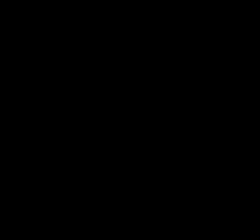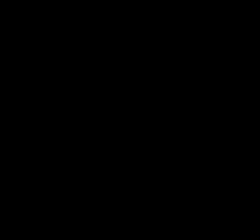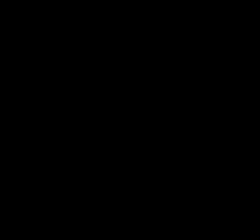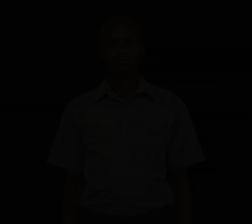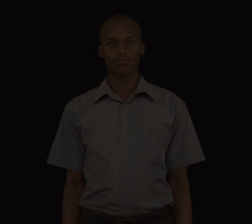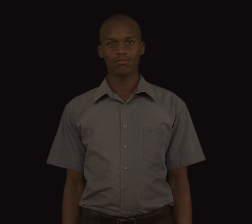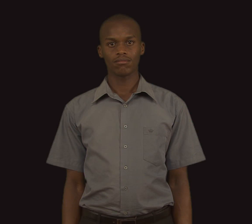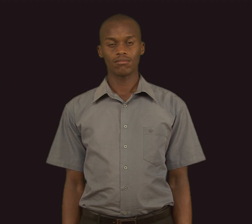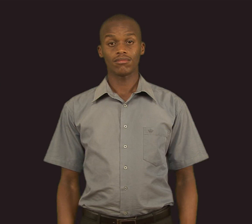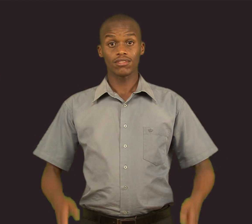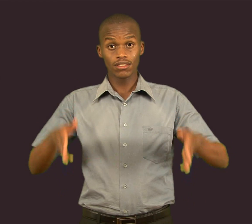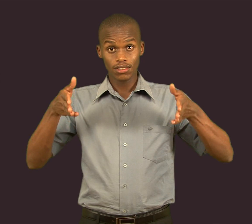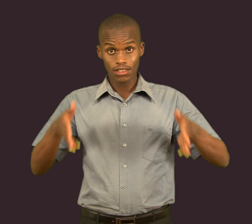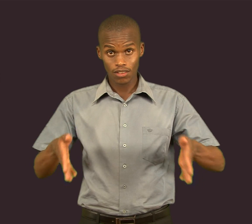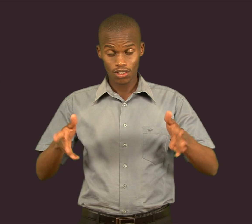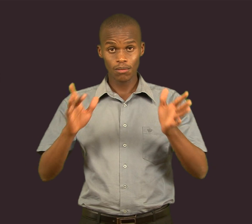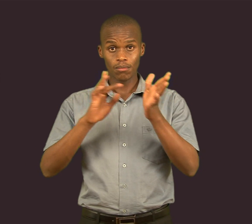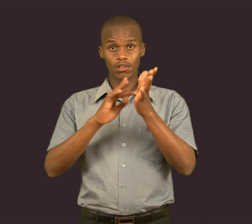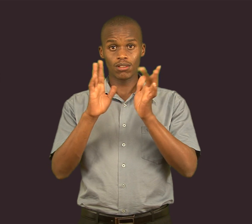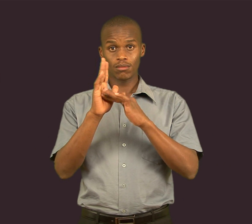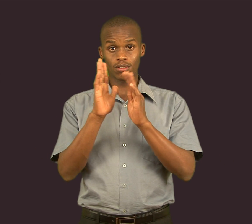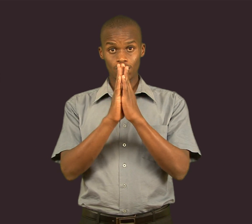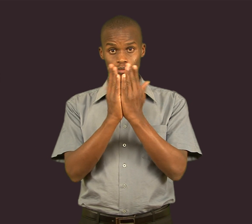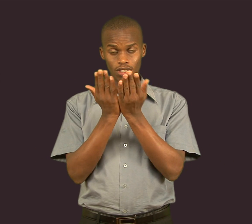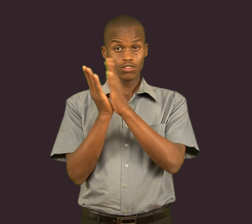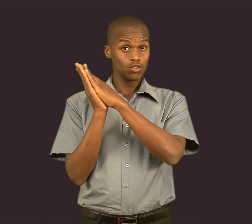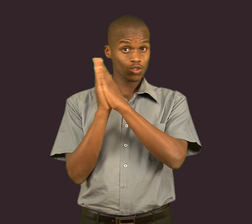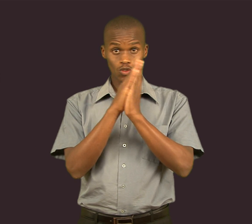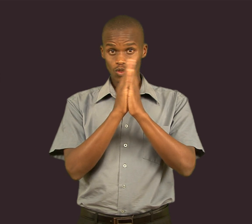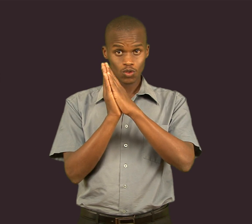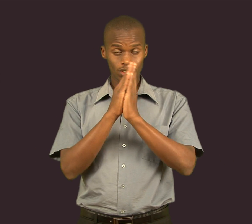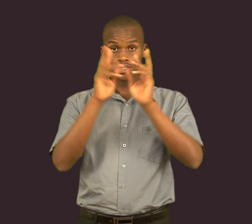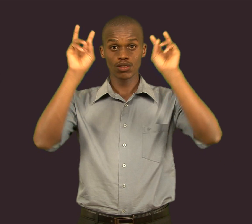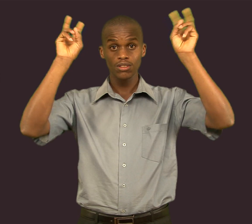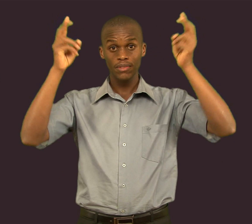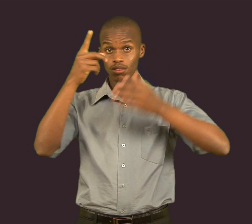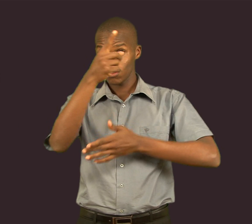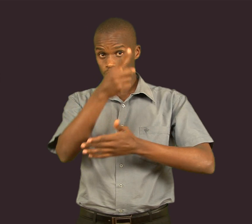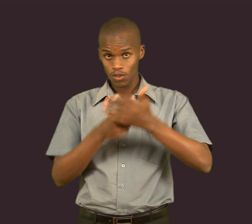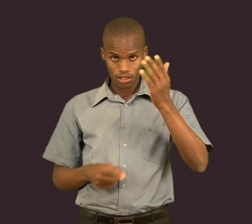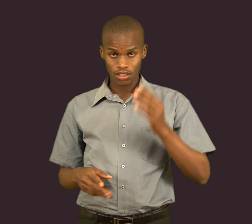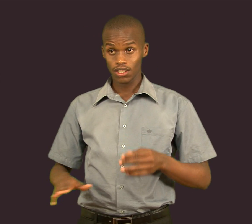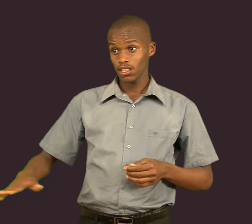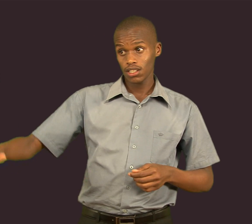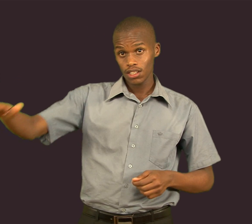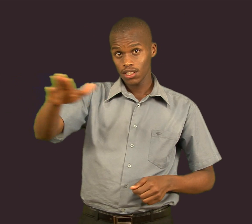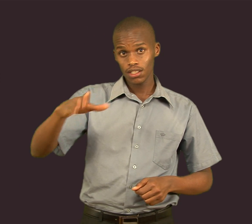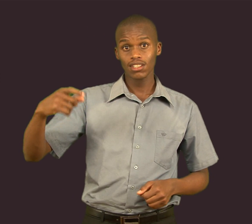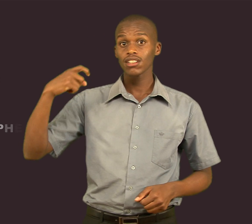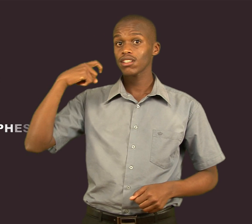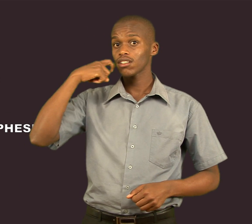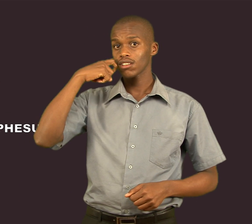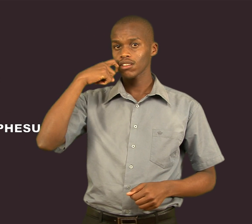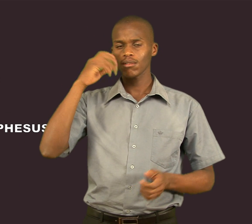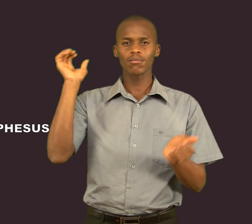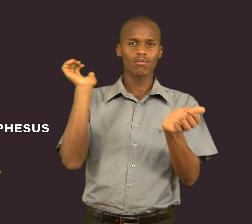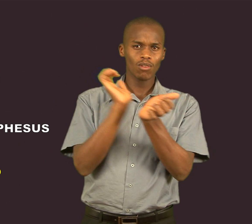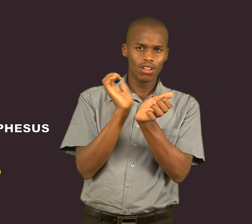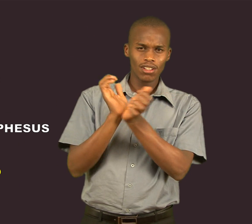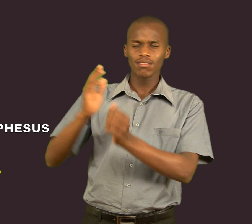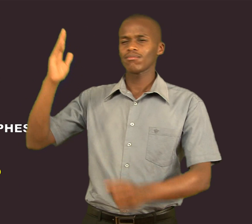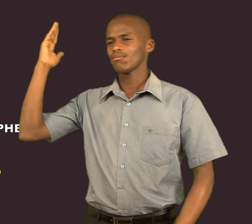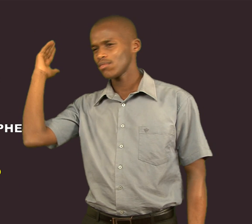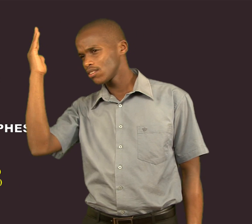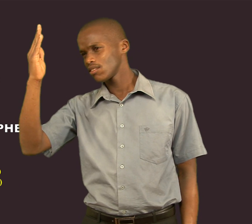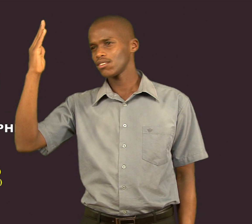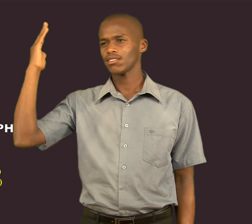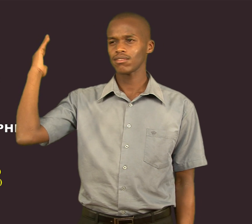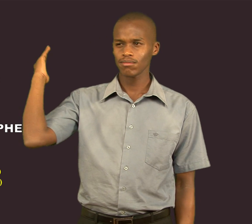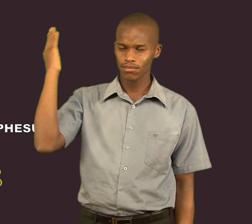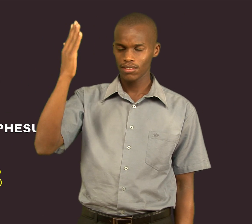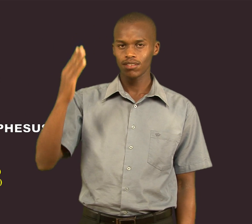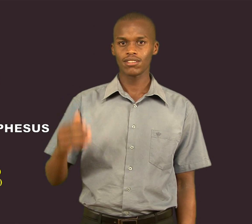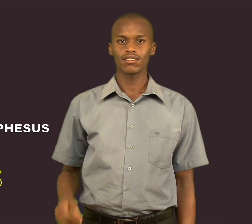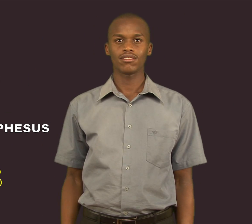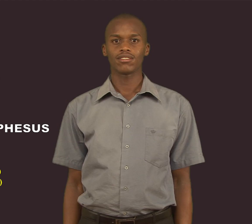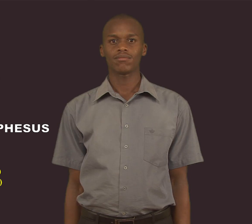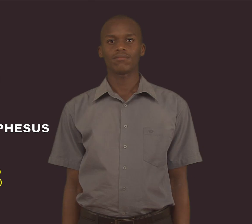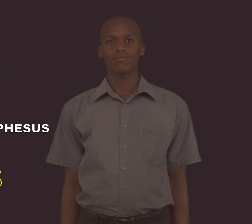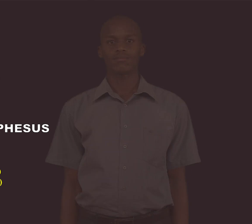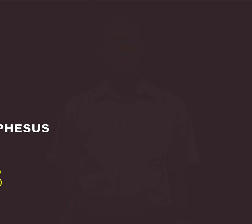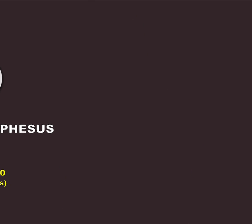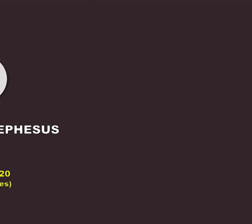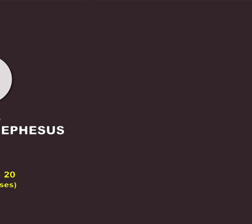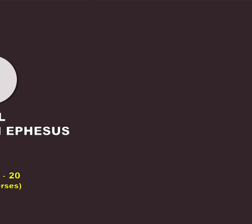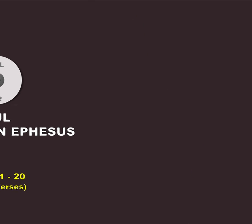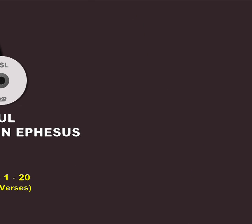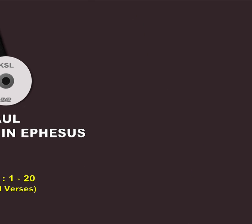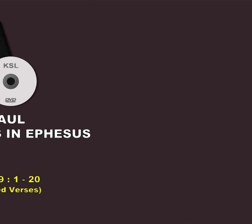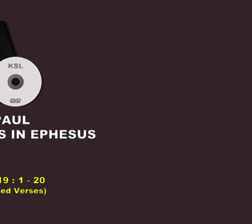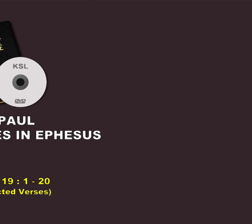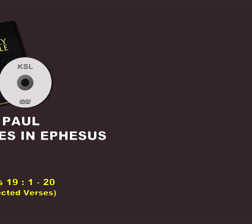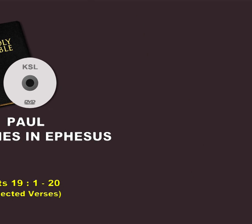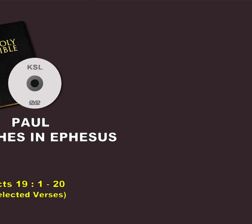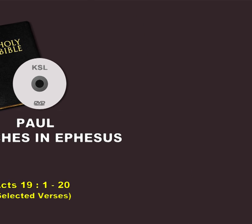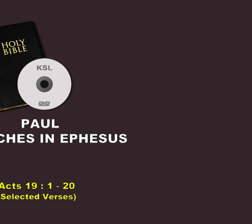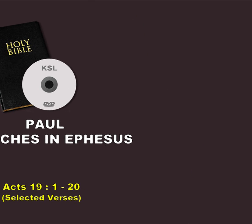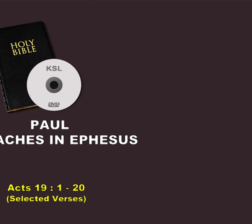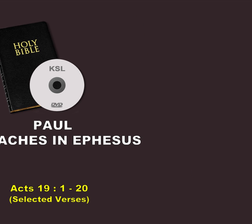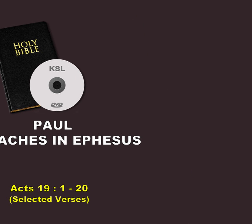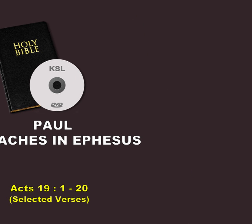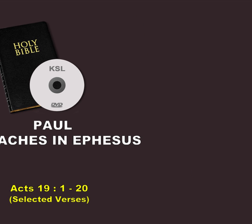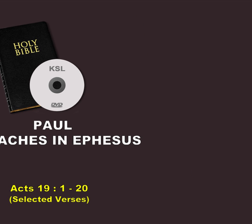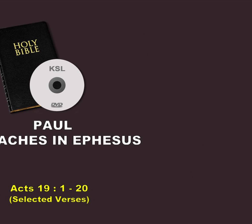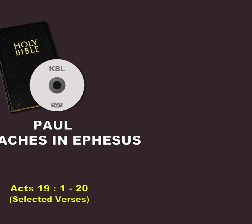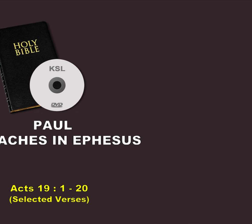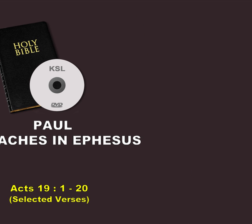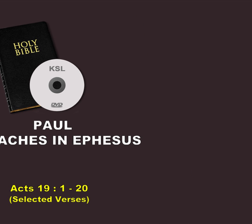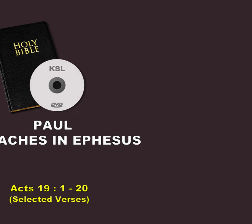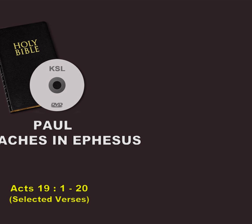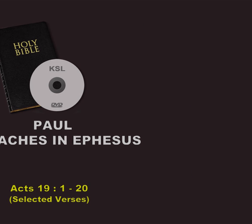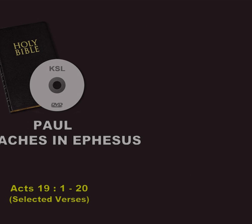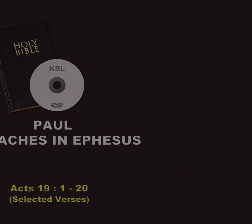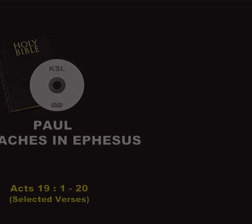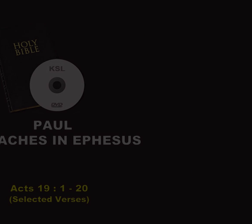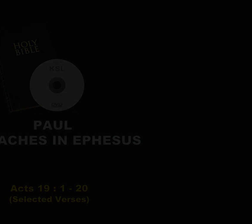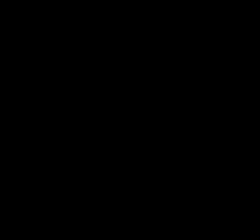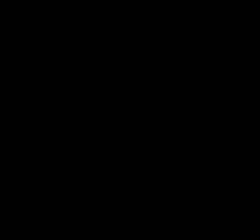Paul preaches in Ephesus